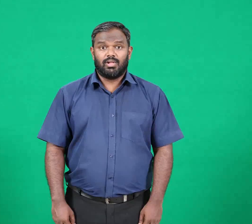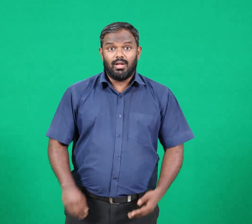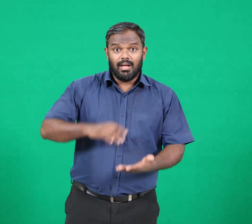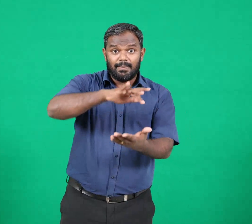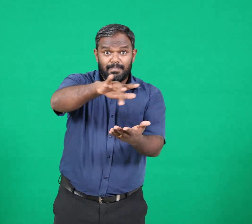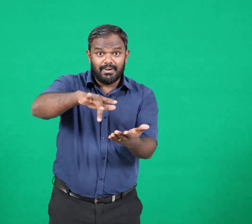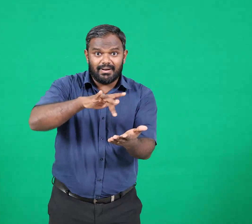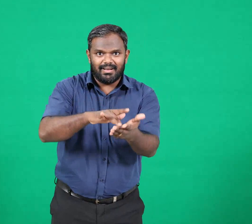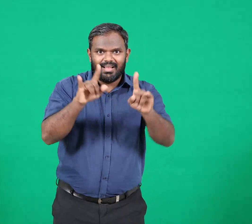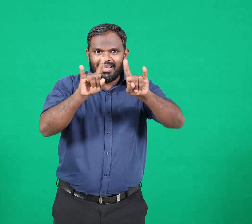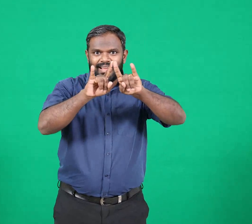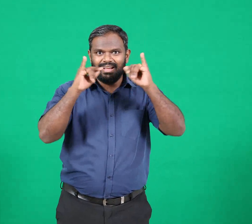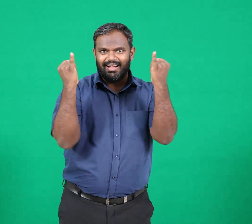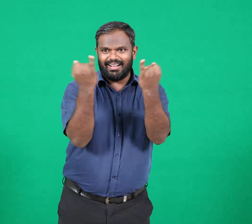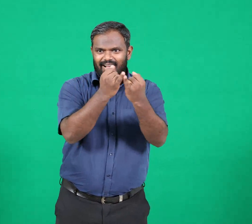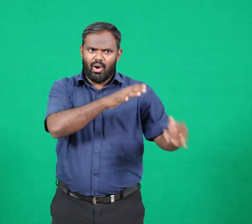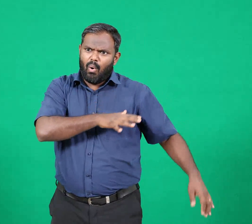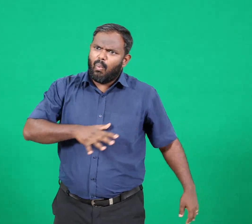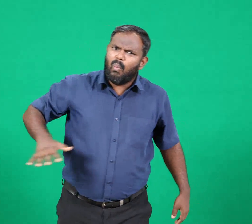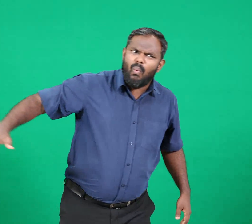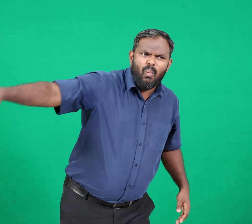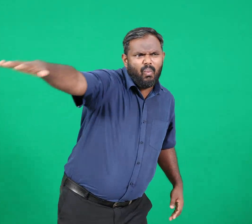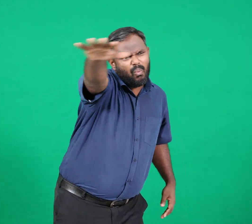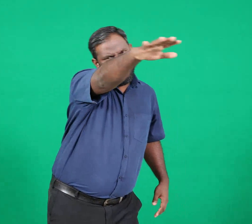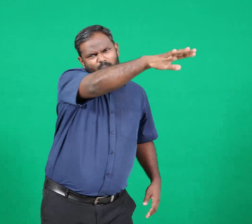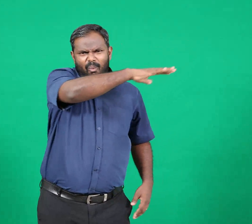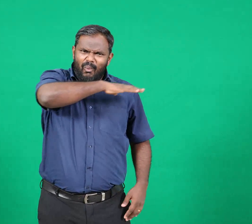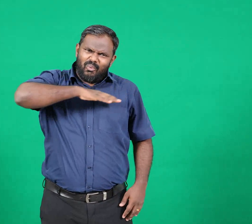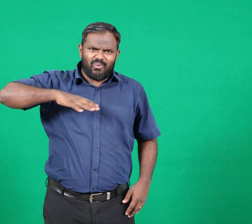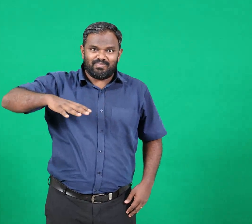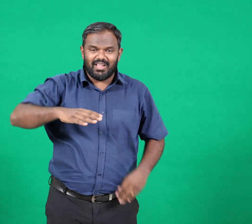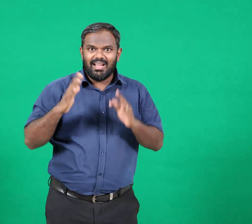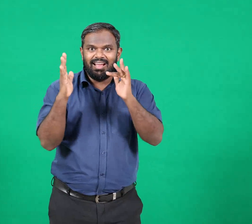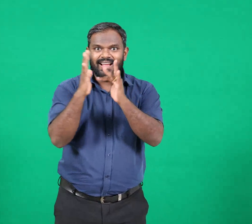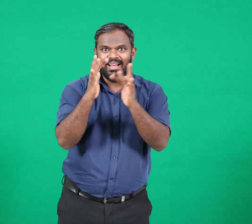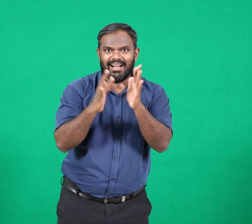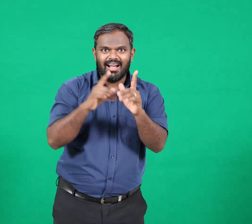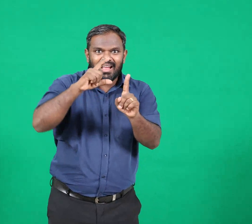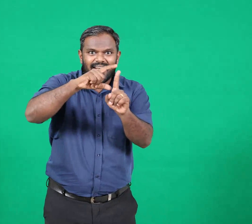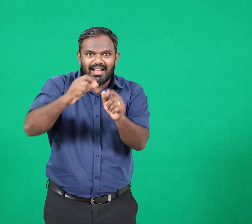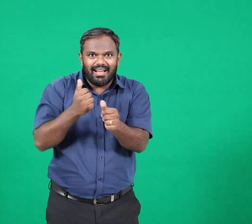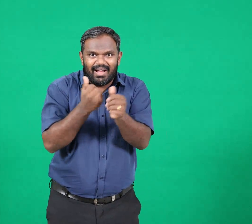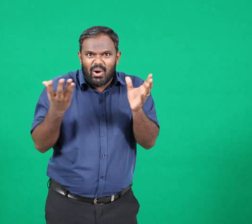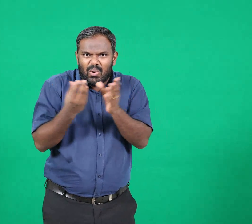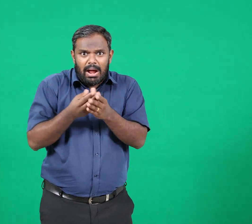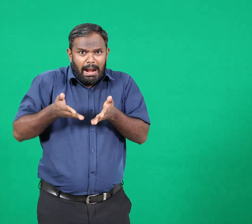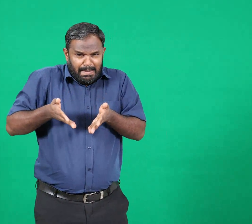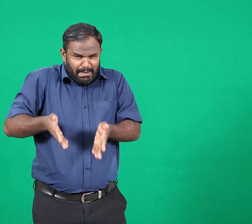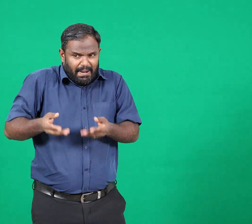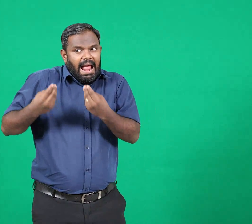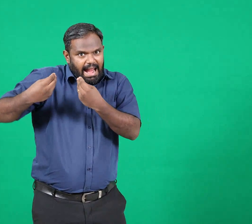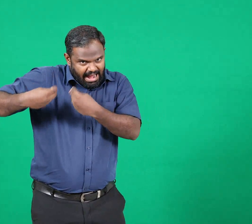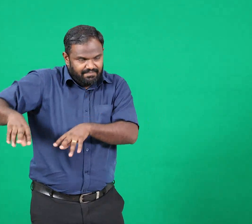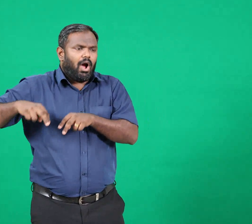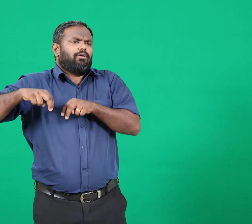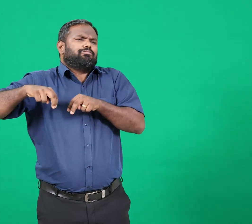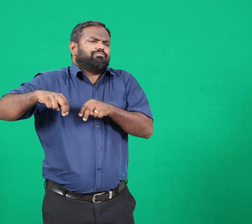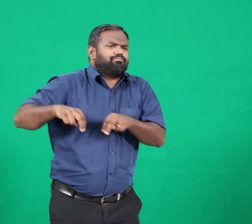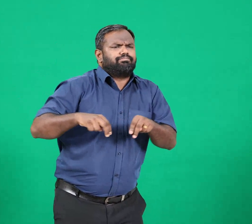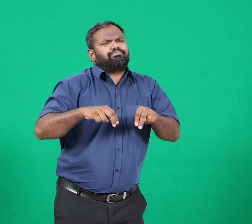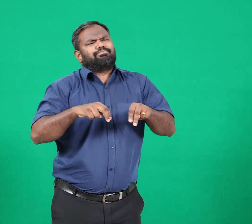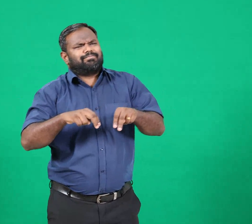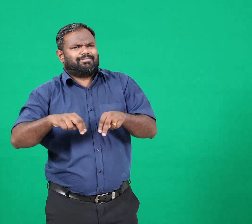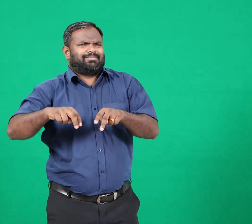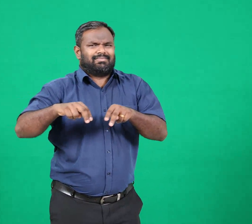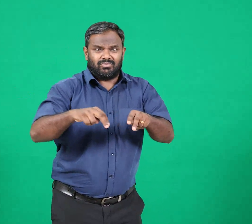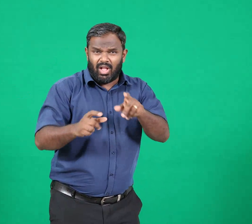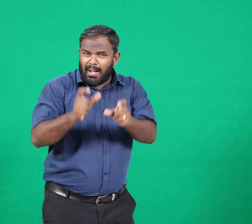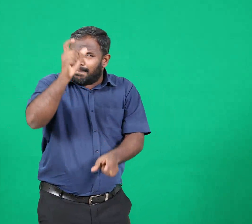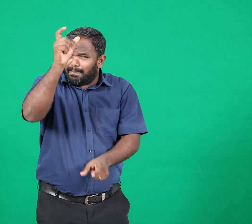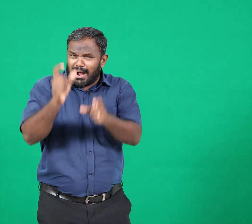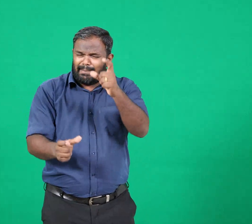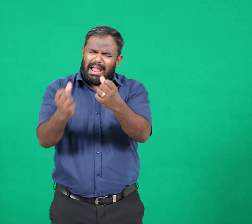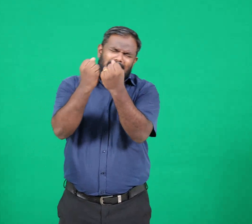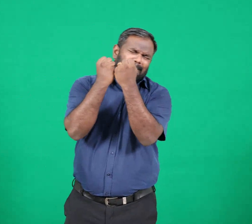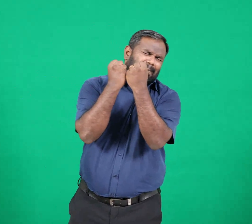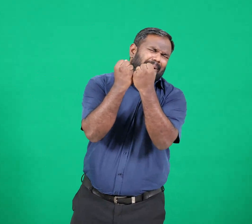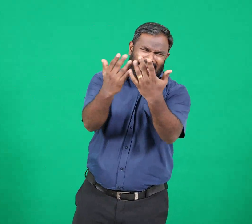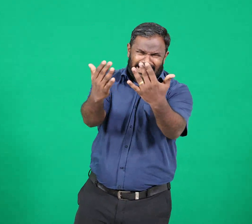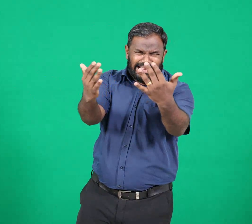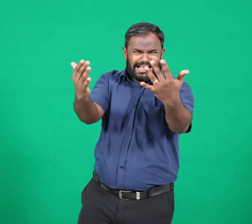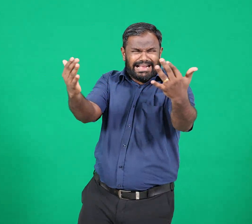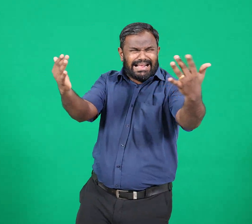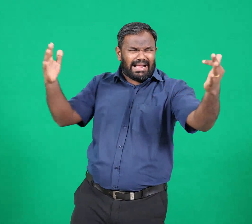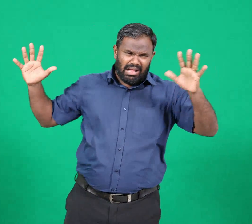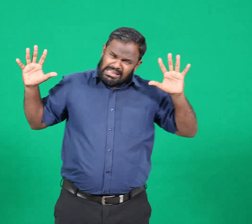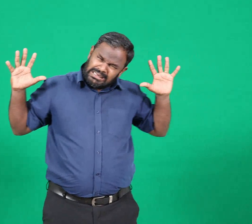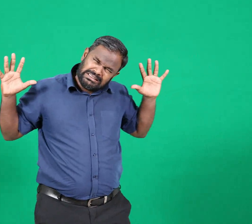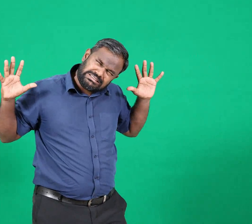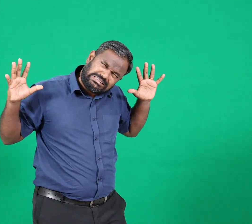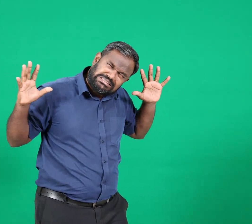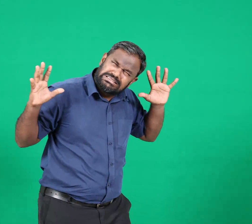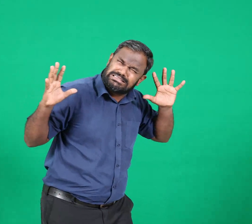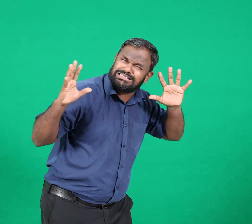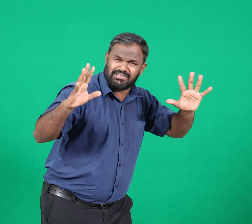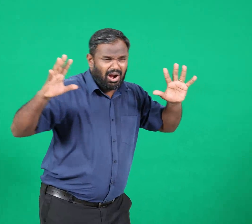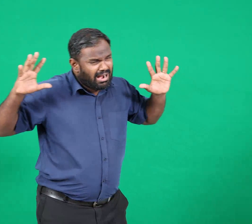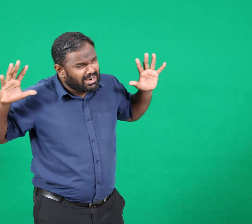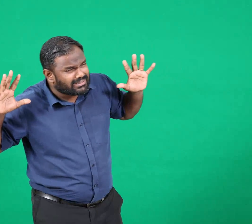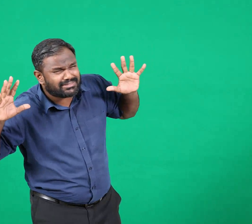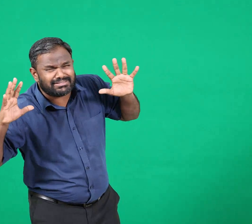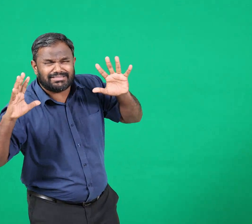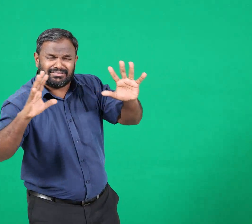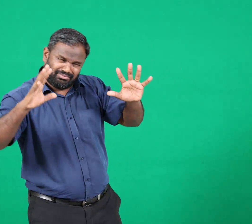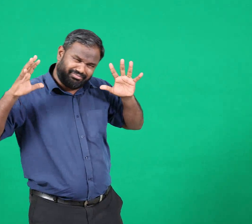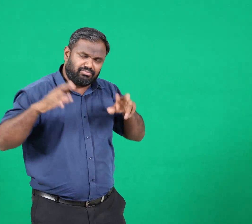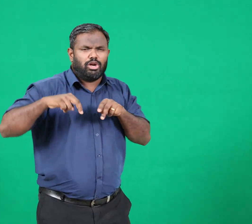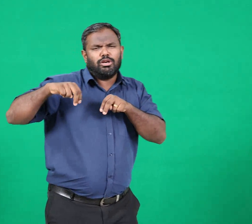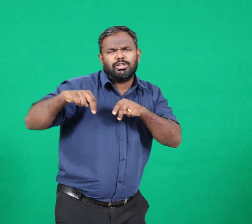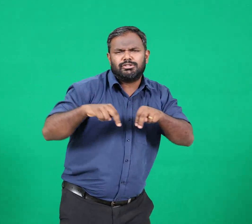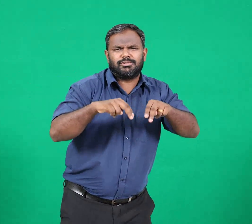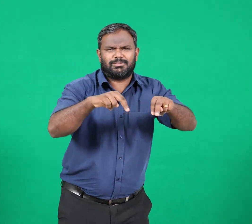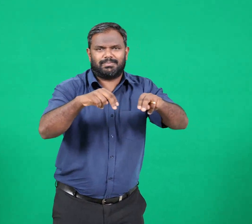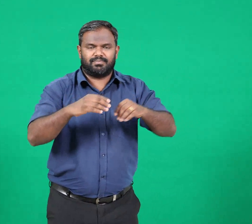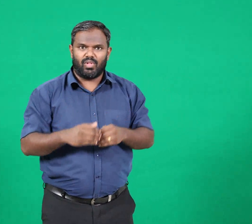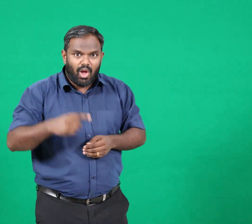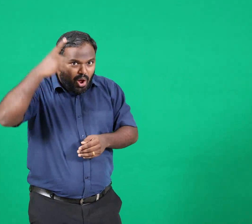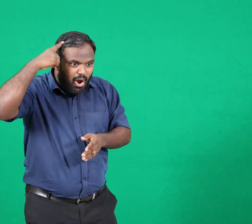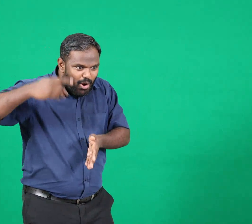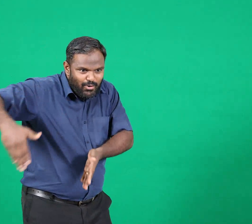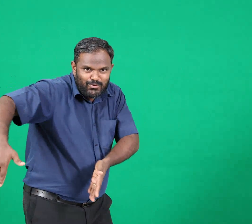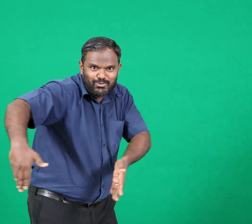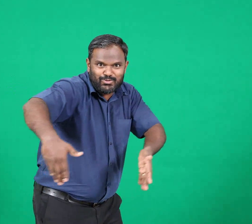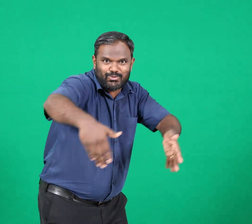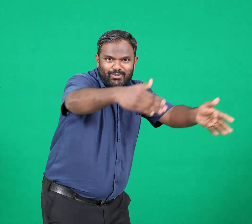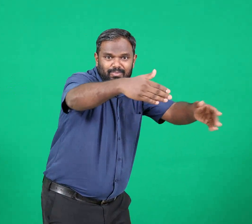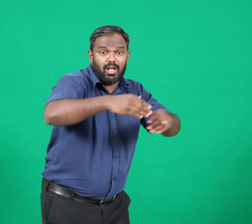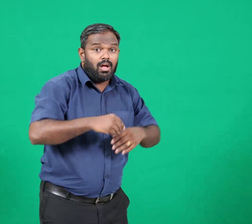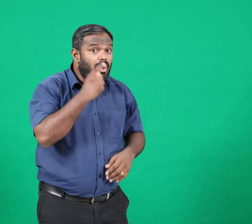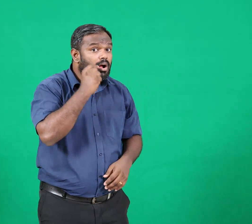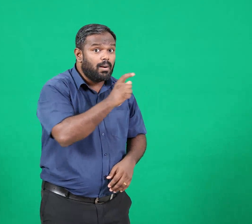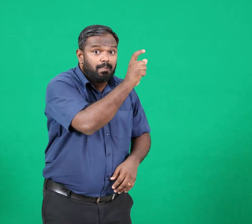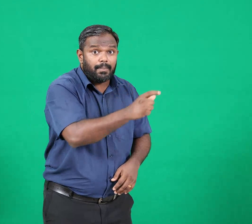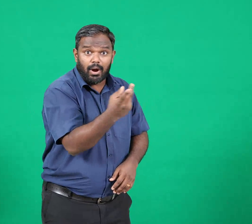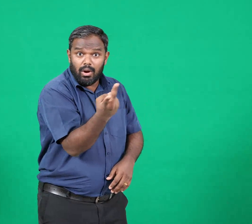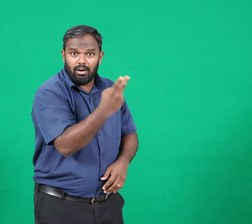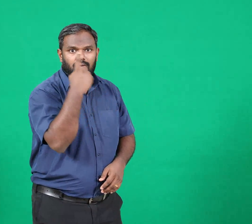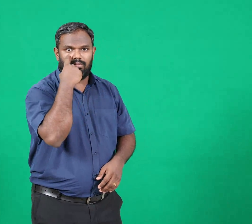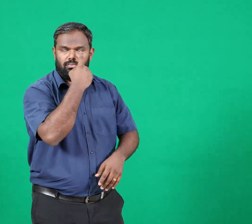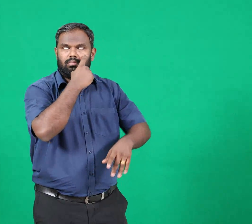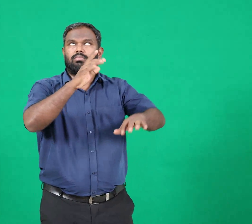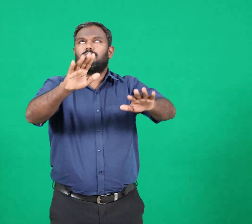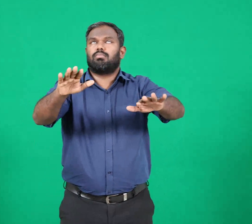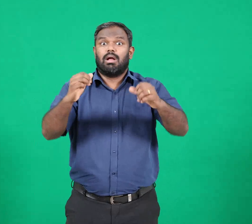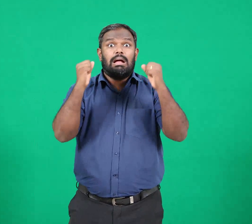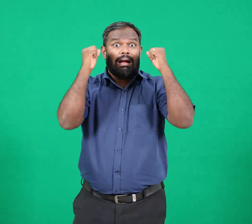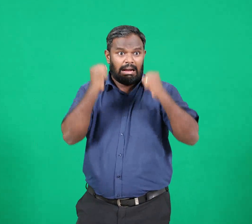As they were leaving Jericho, a large crowd followed Him. And there were two blind men sitting beside the road.